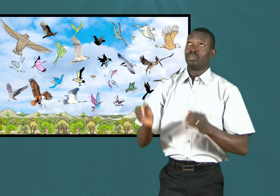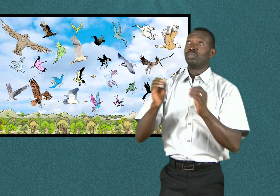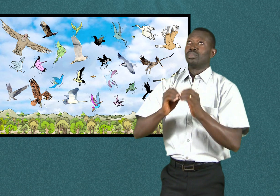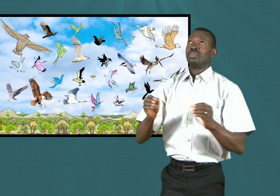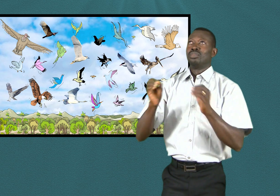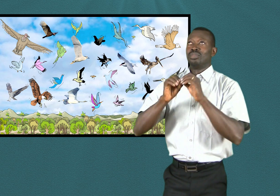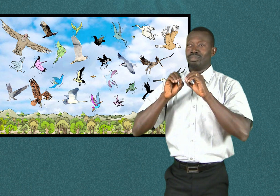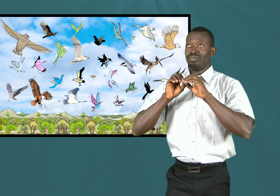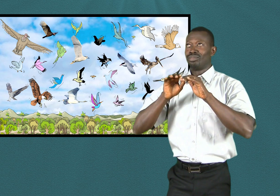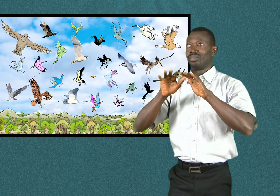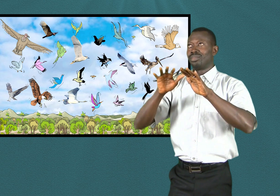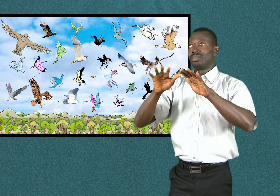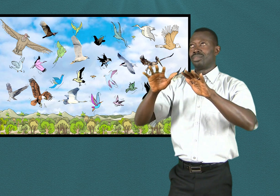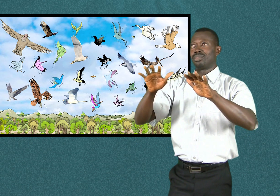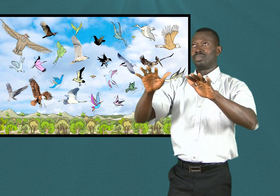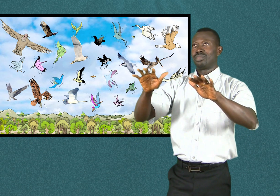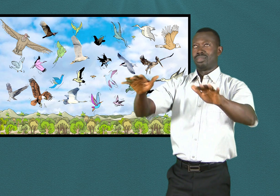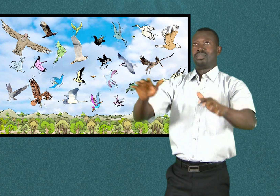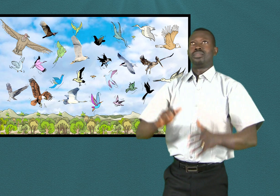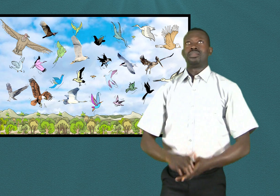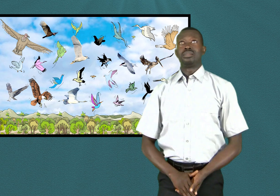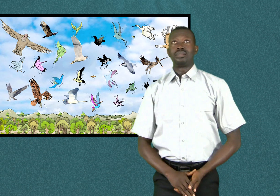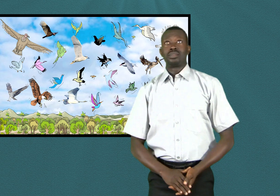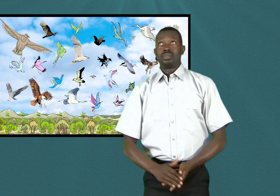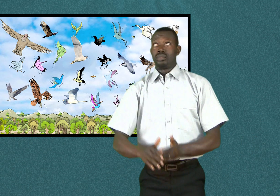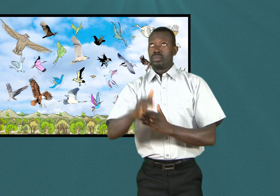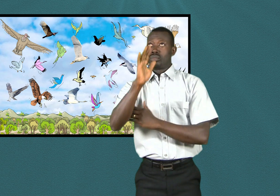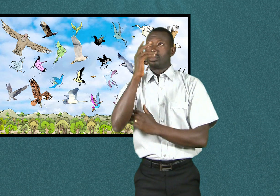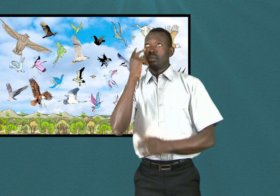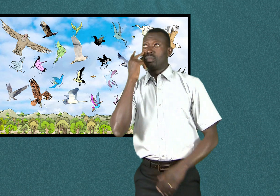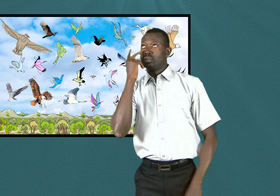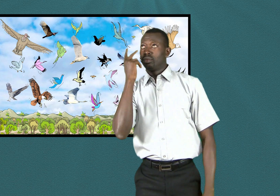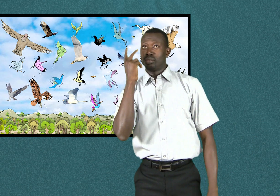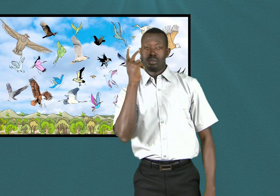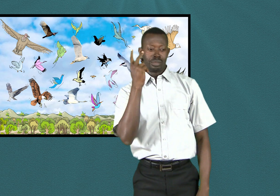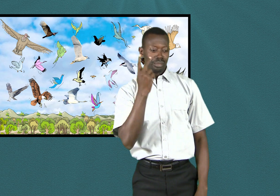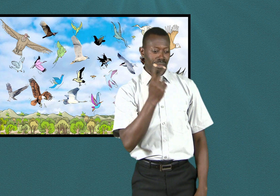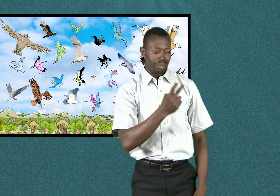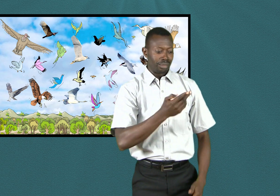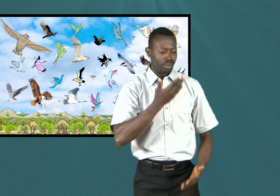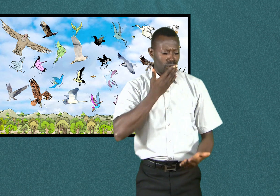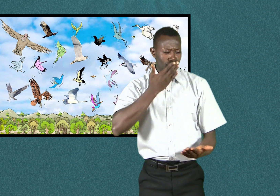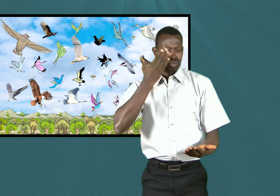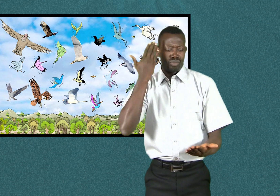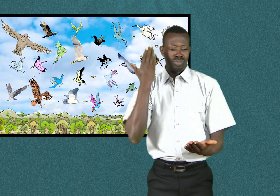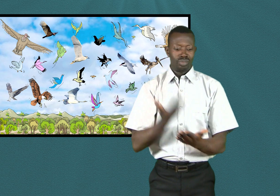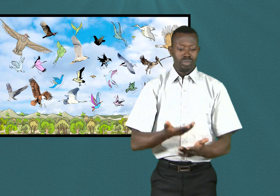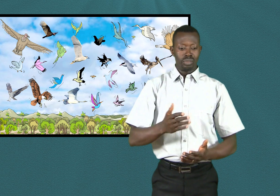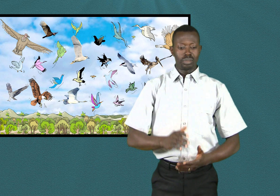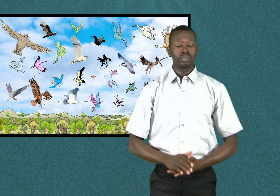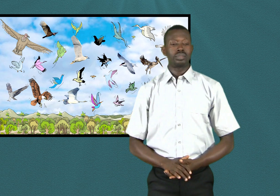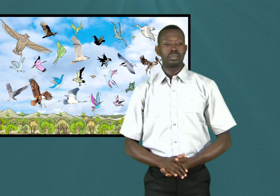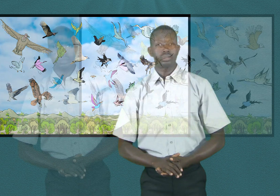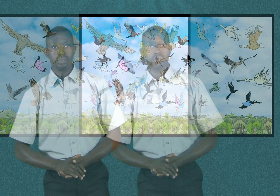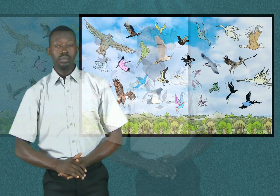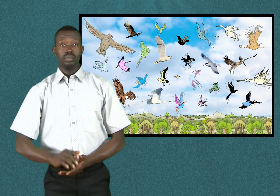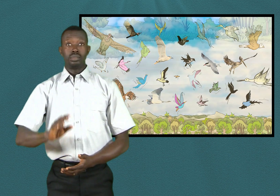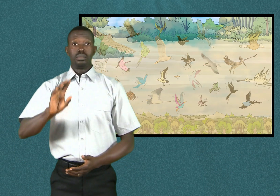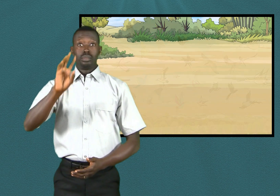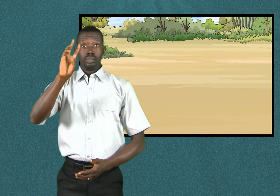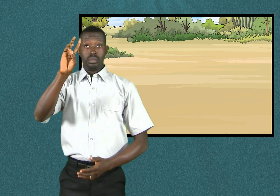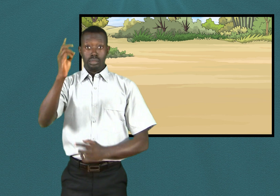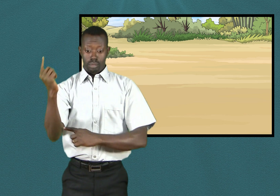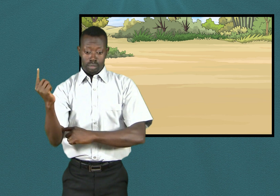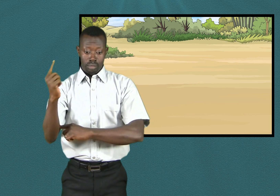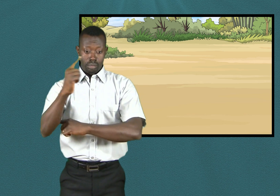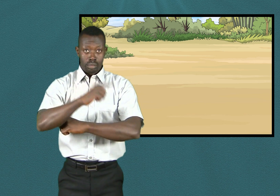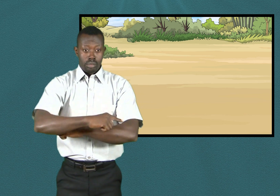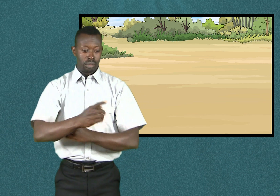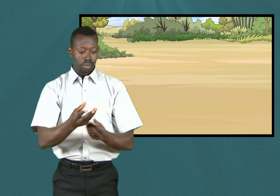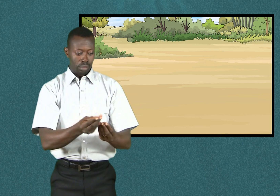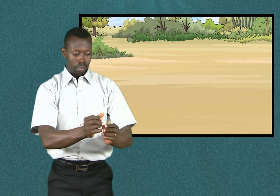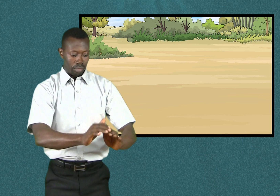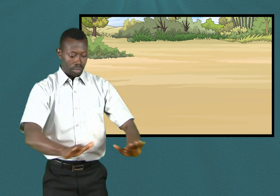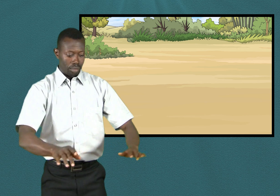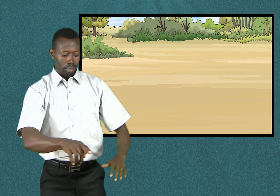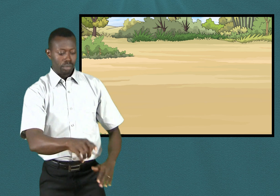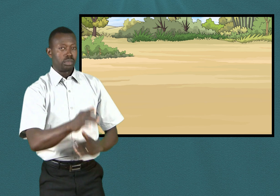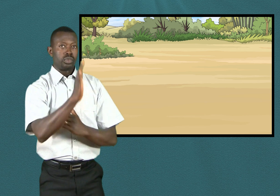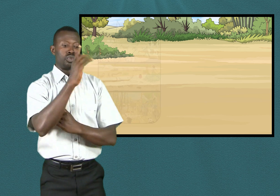And there was evening, and there was morning—the fifth day.